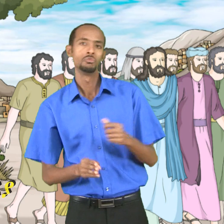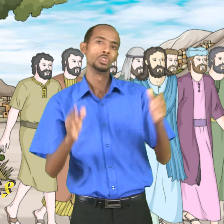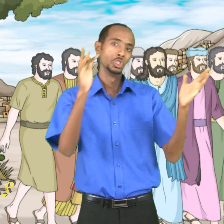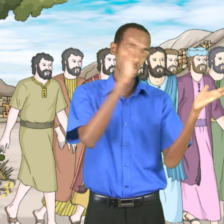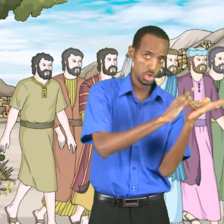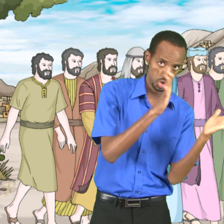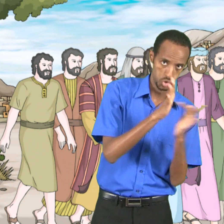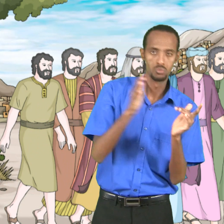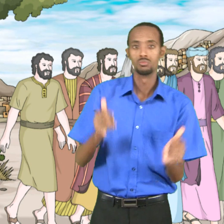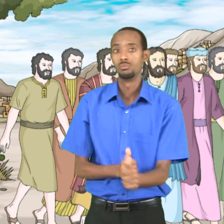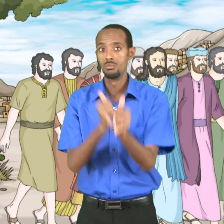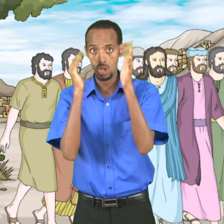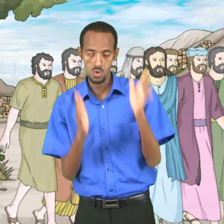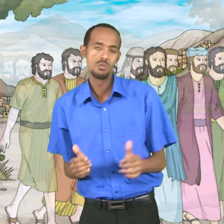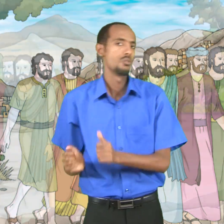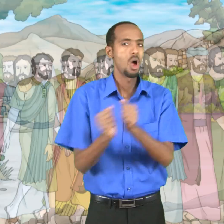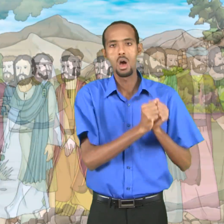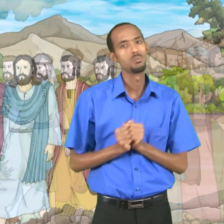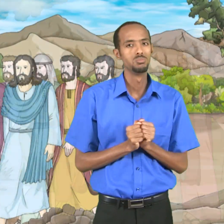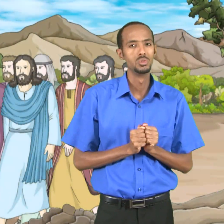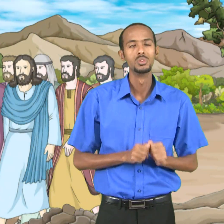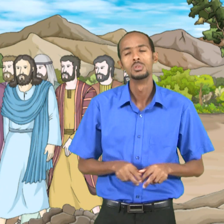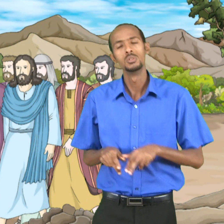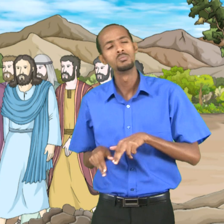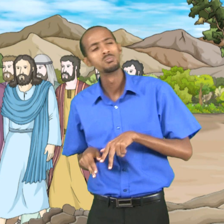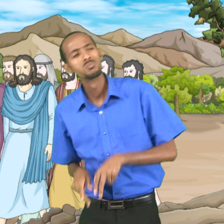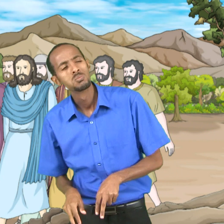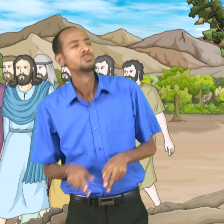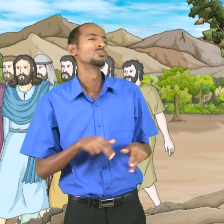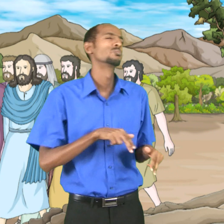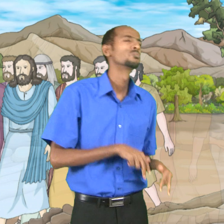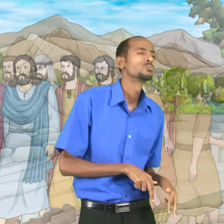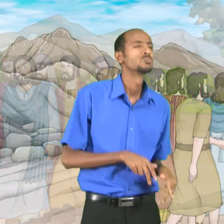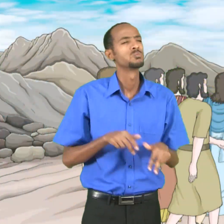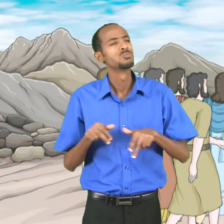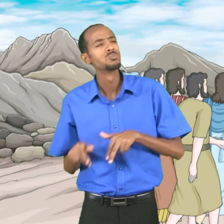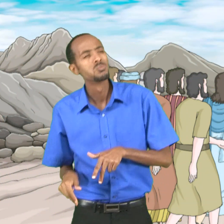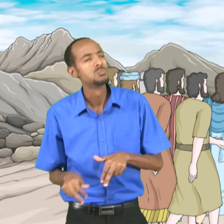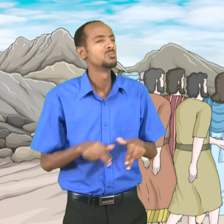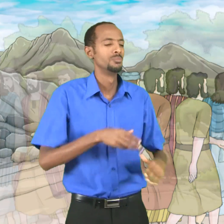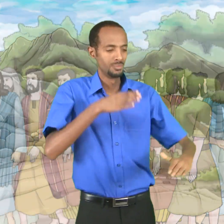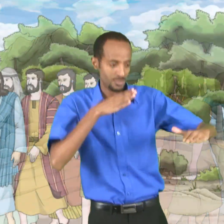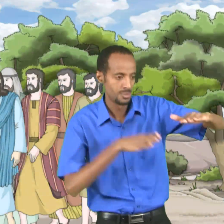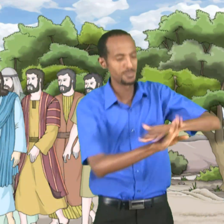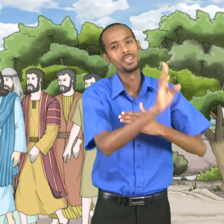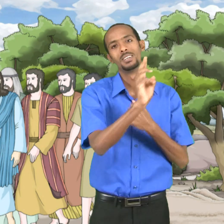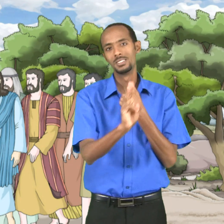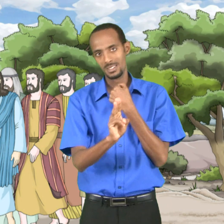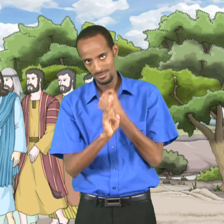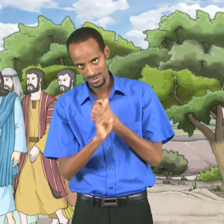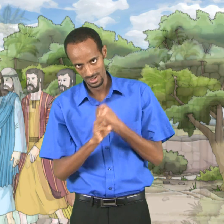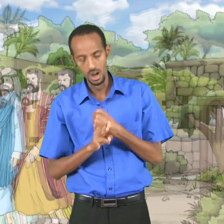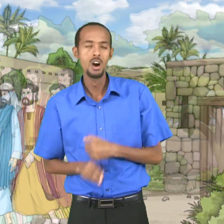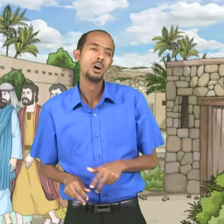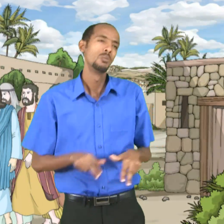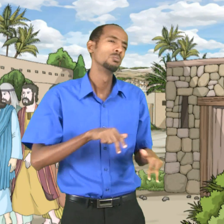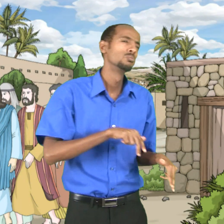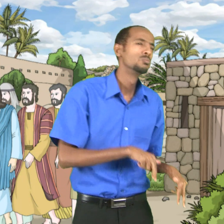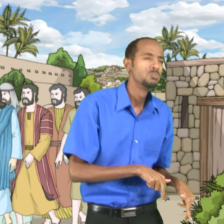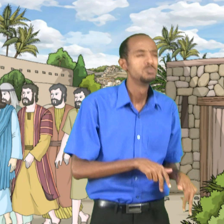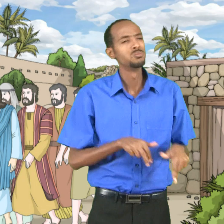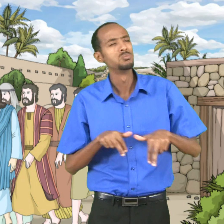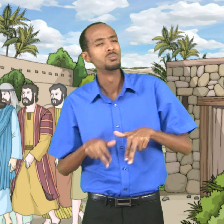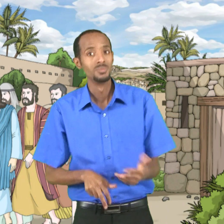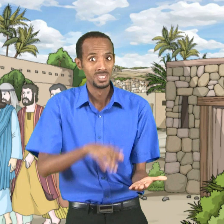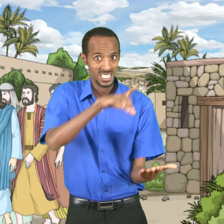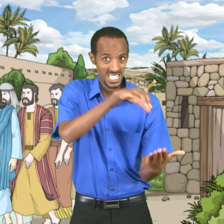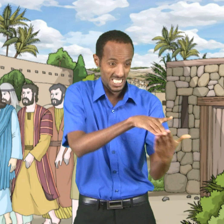Now He had to pass through Samaria.